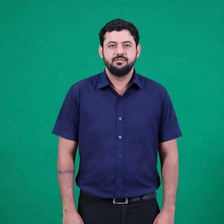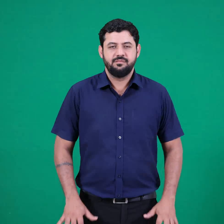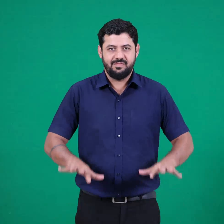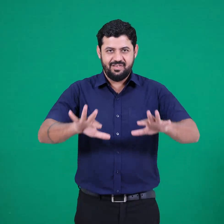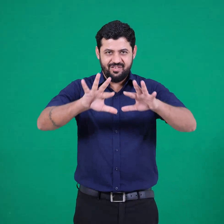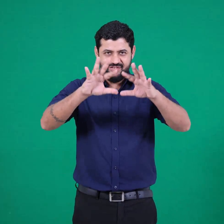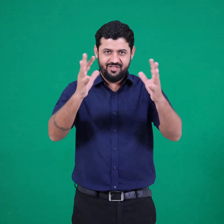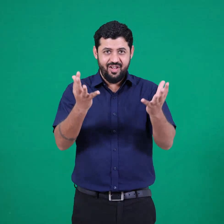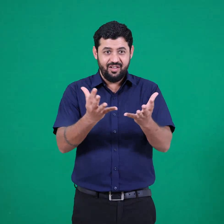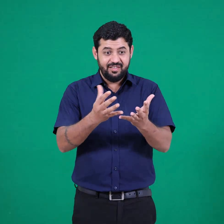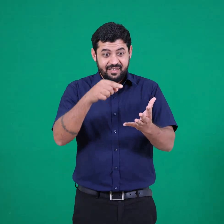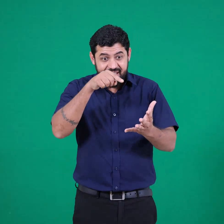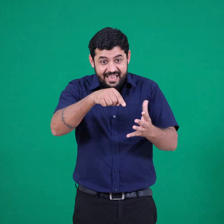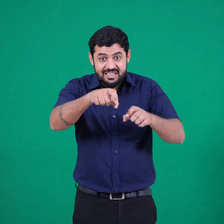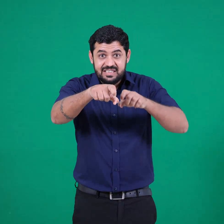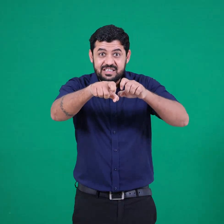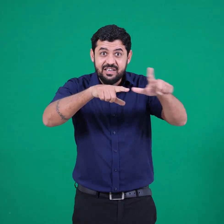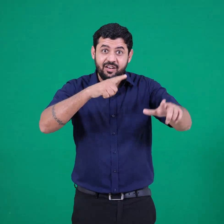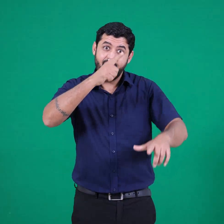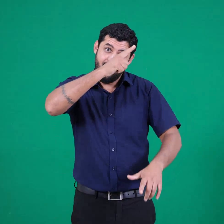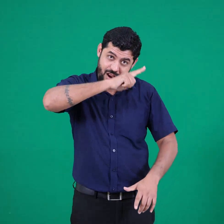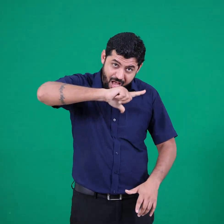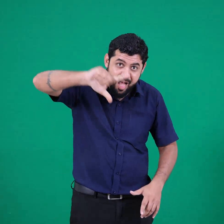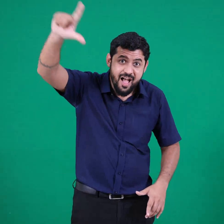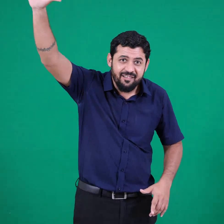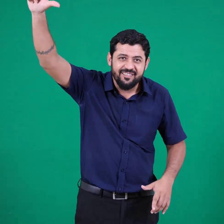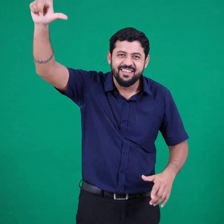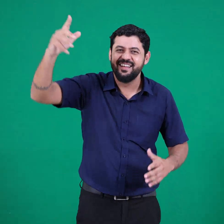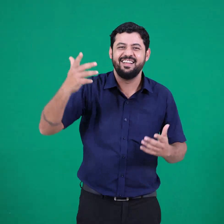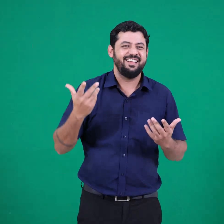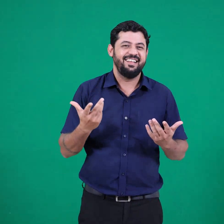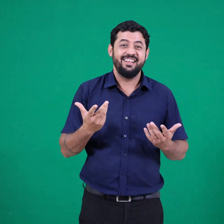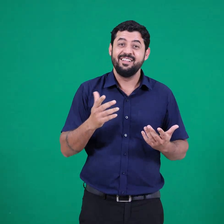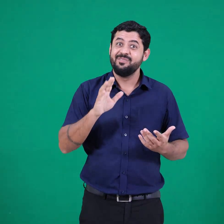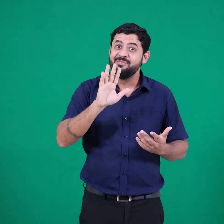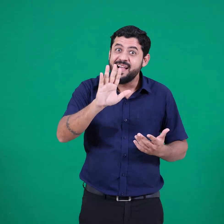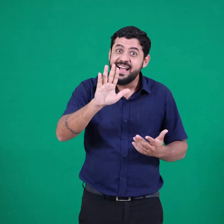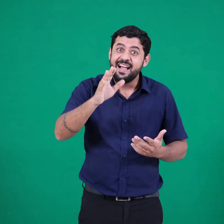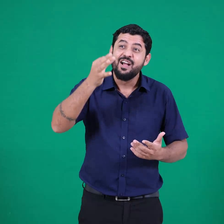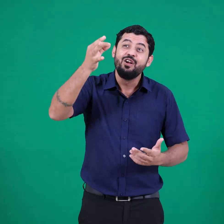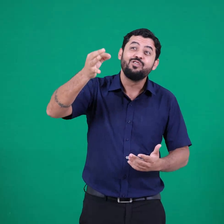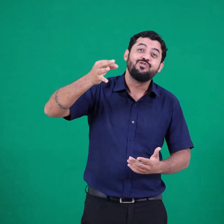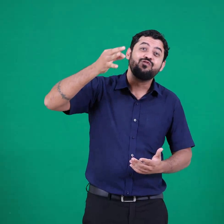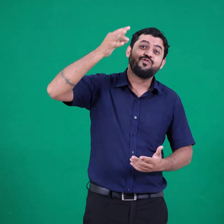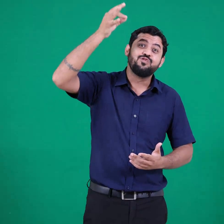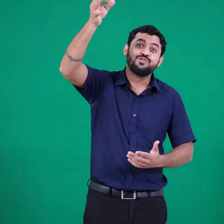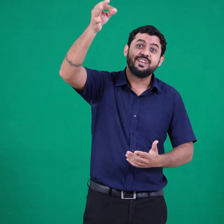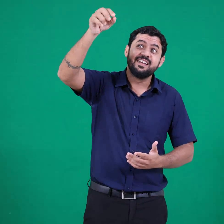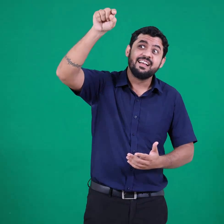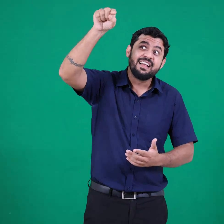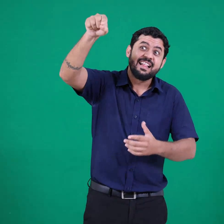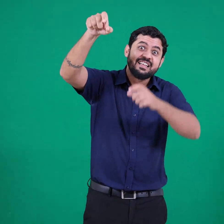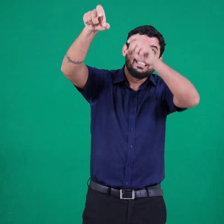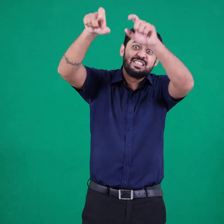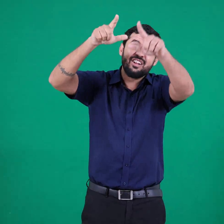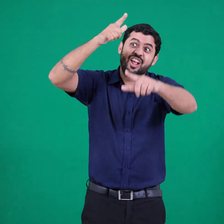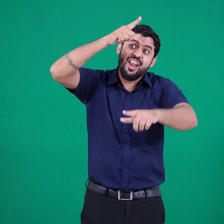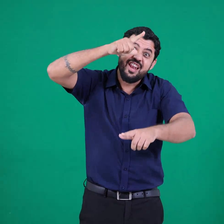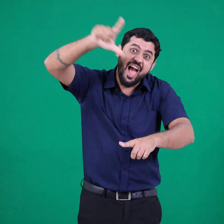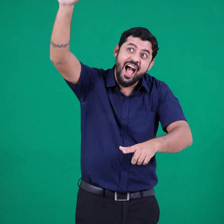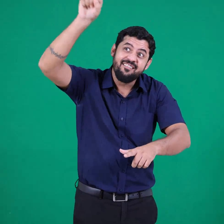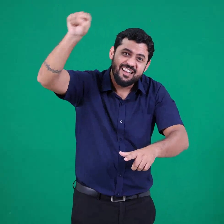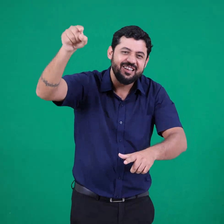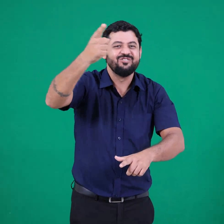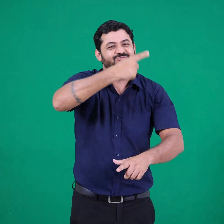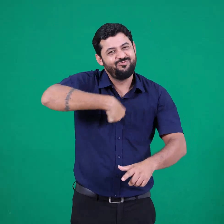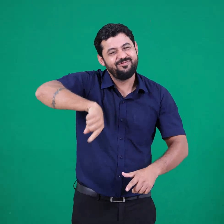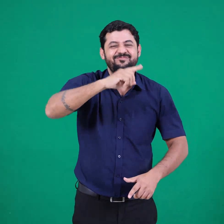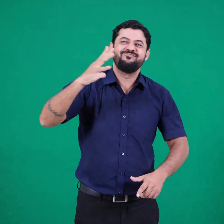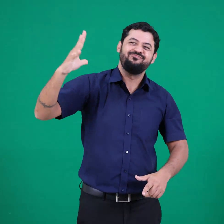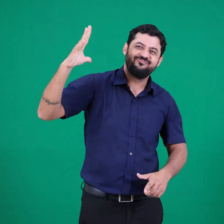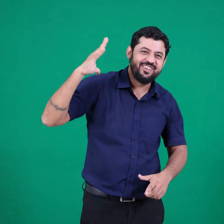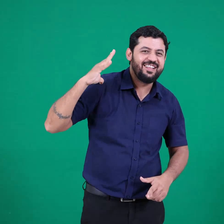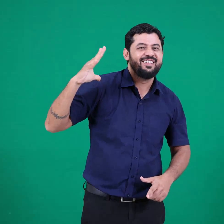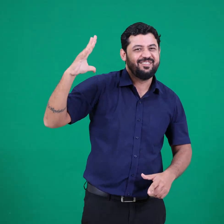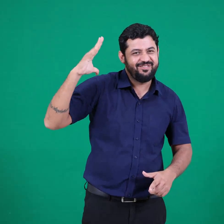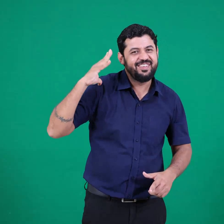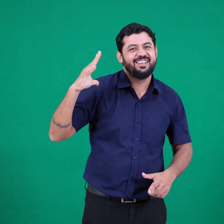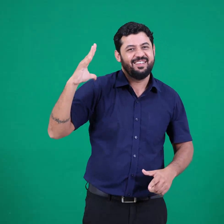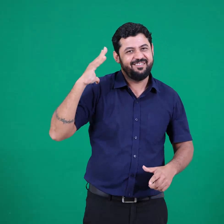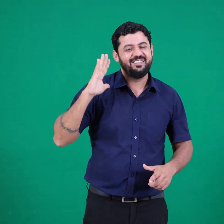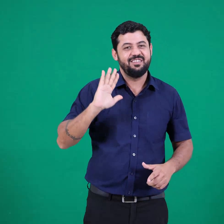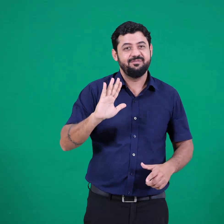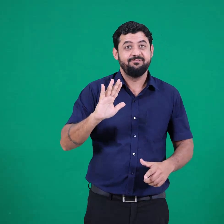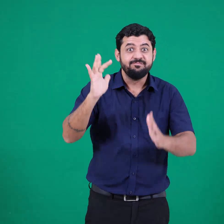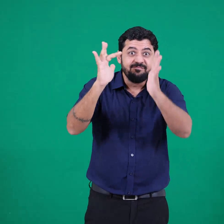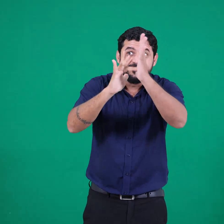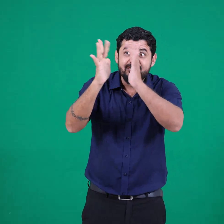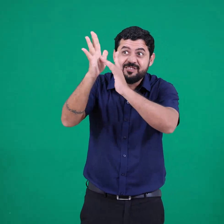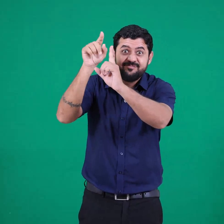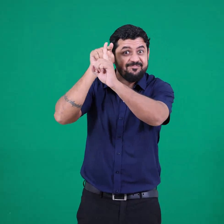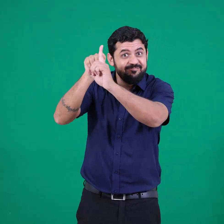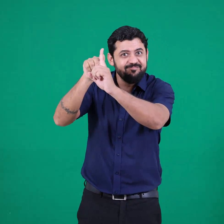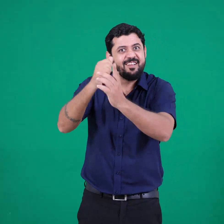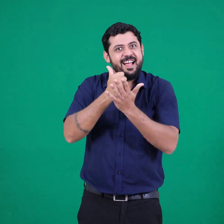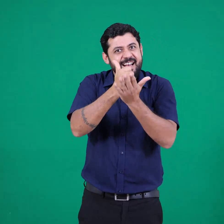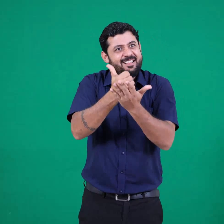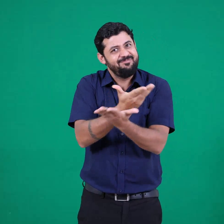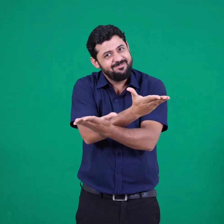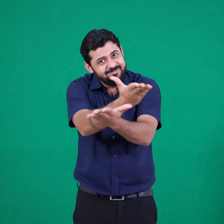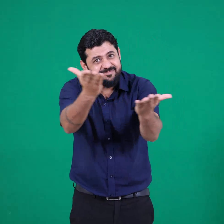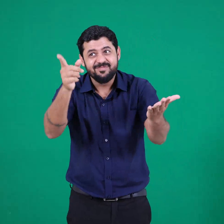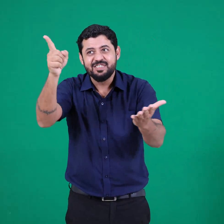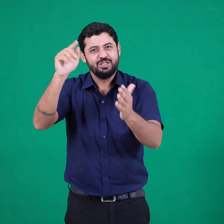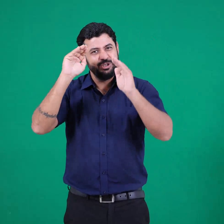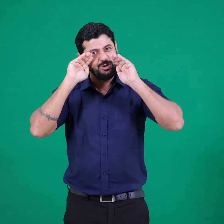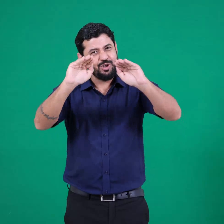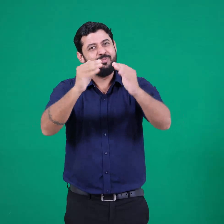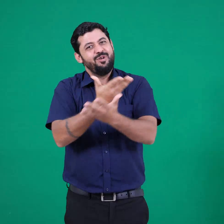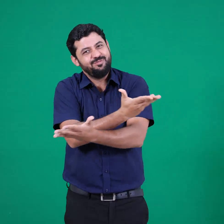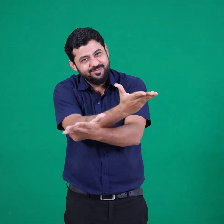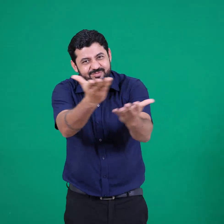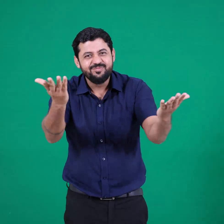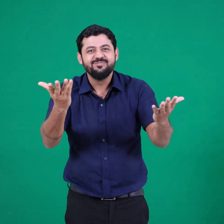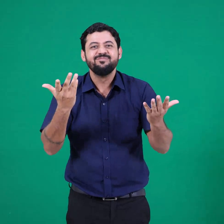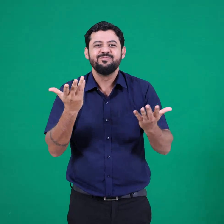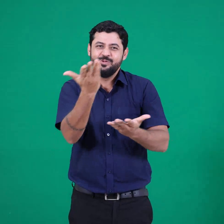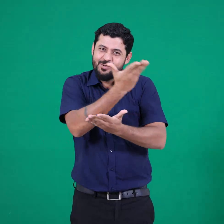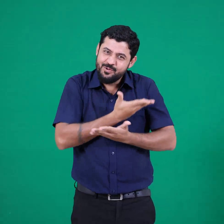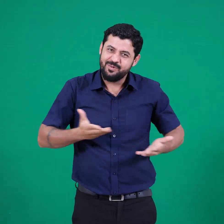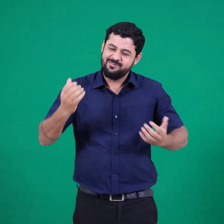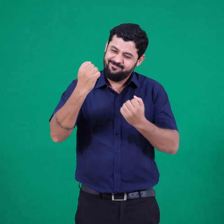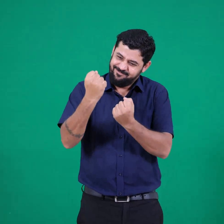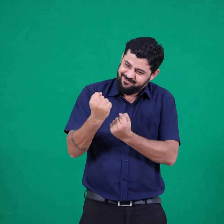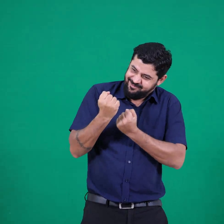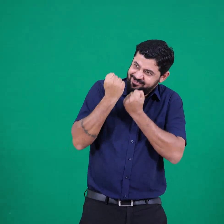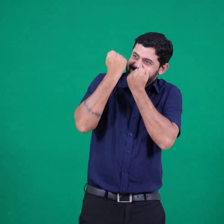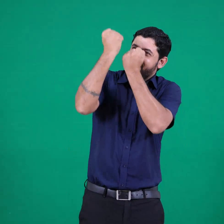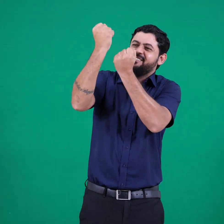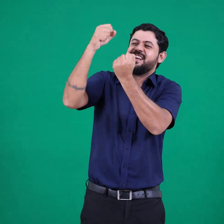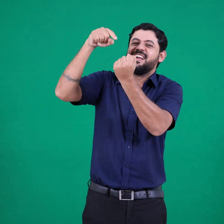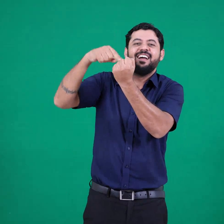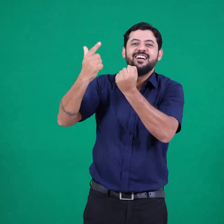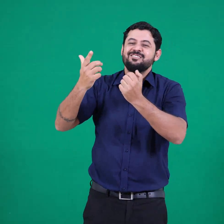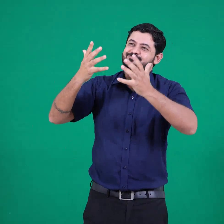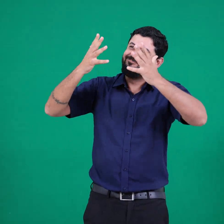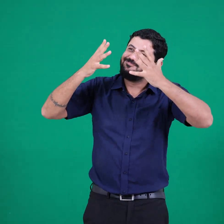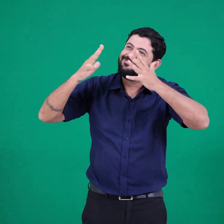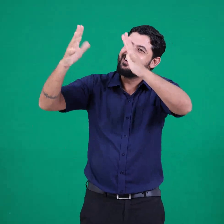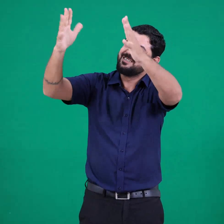For here we do not have a permanent city, but we are looking for the city that is to come.